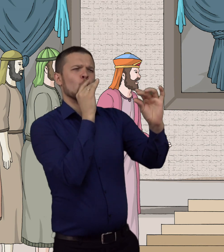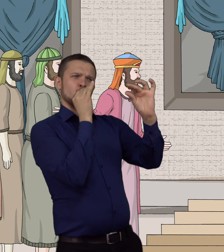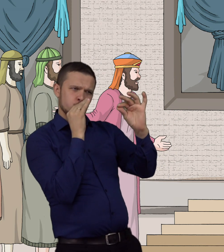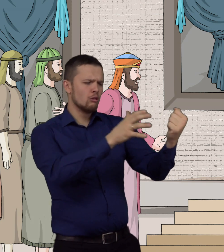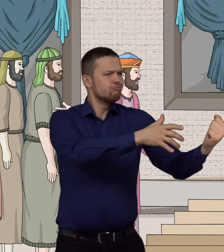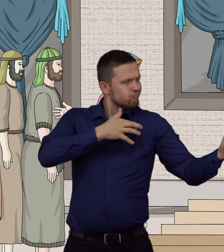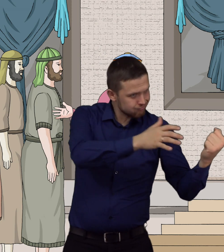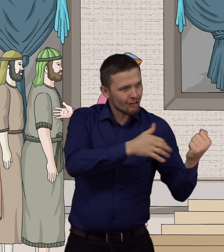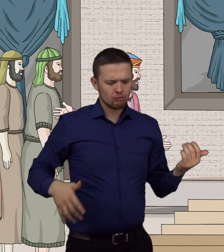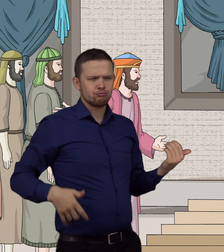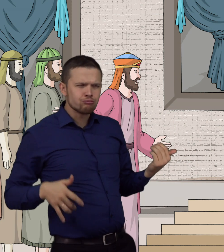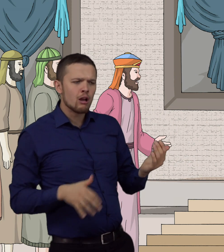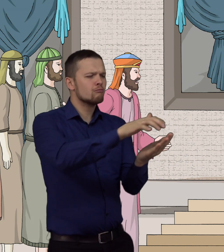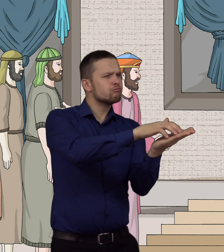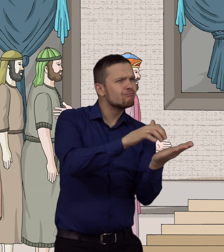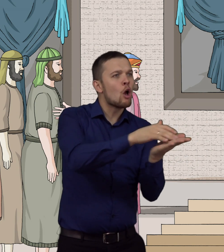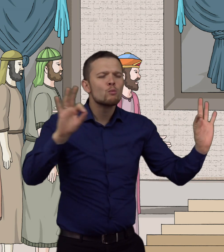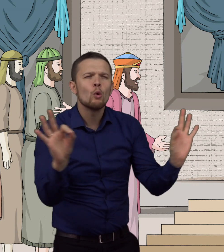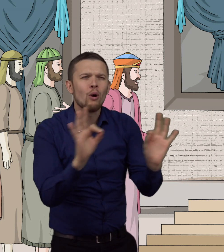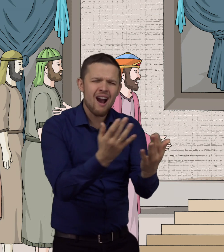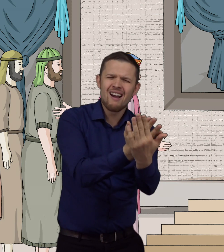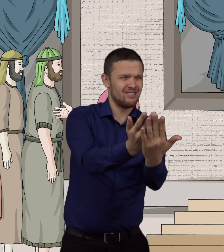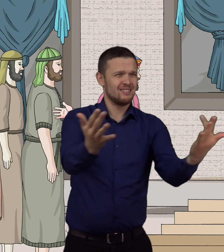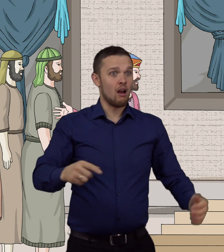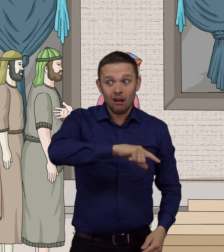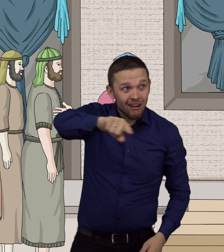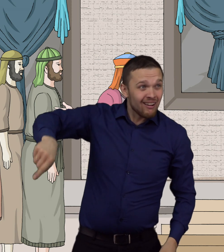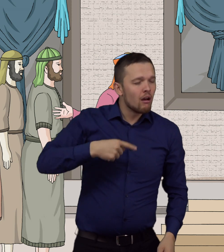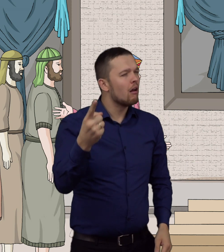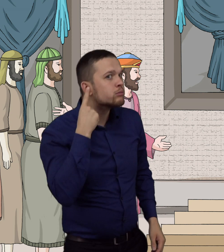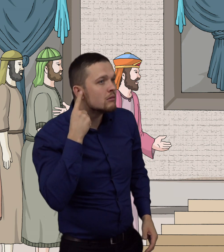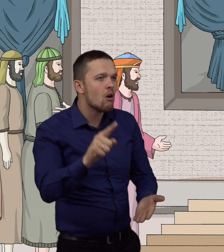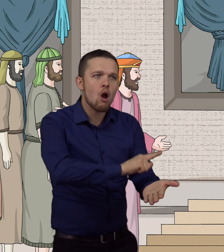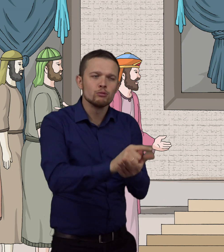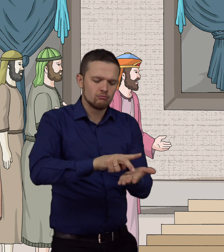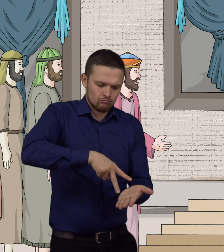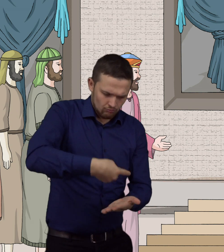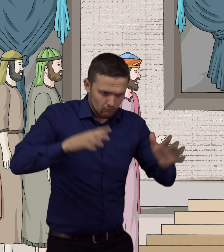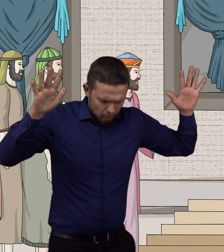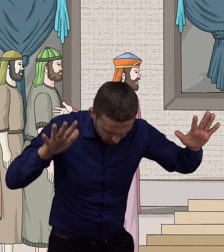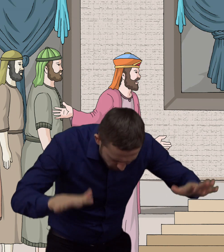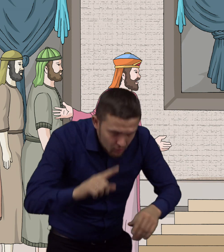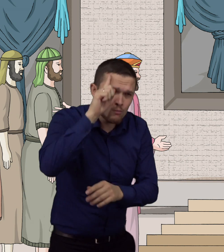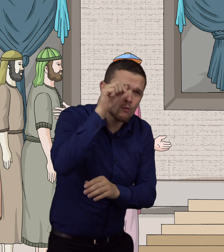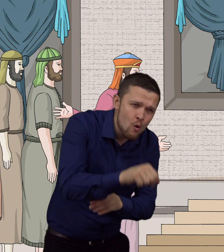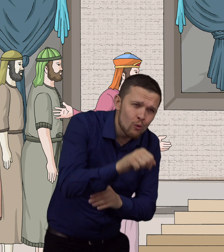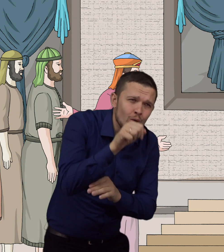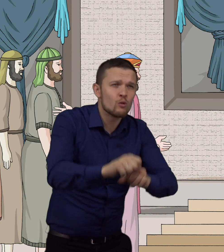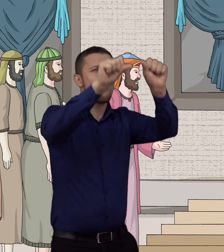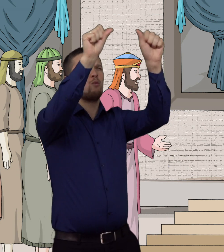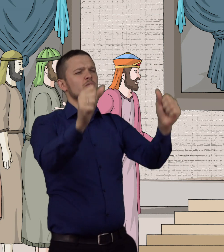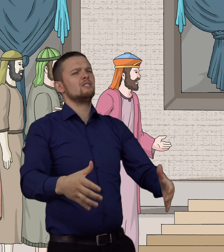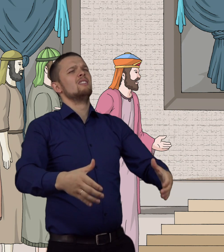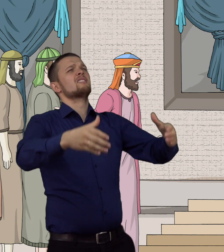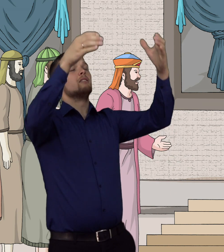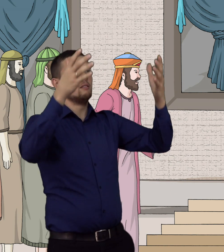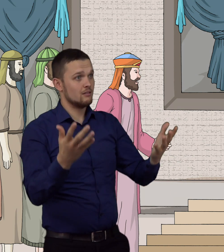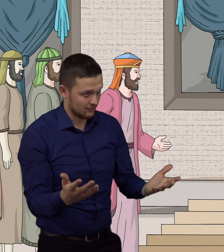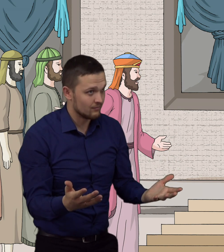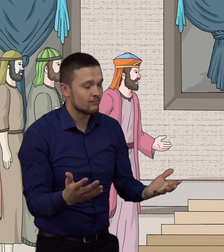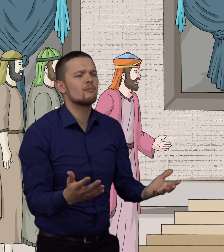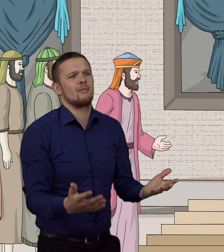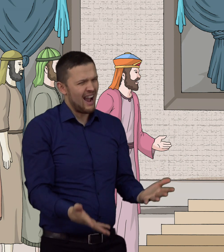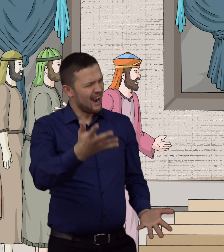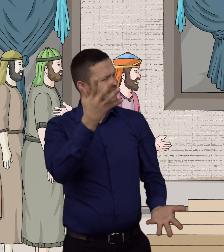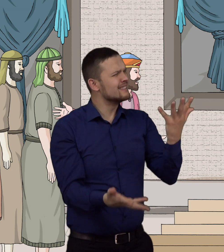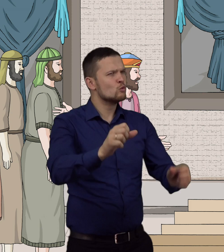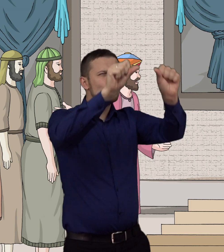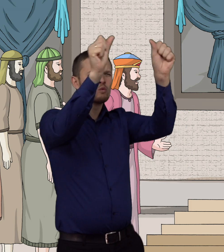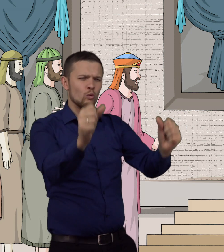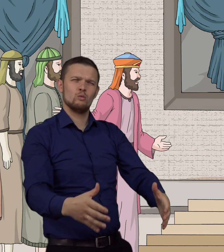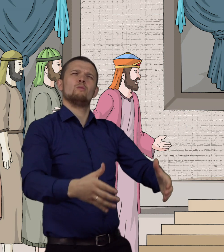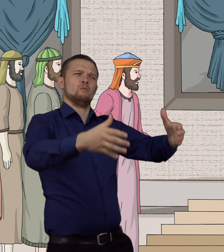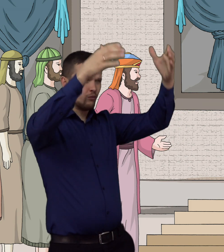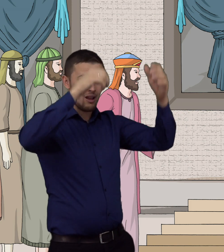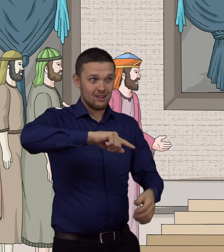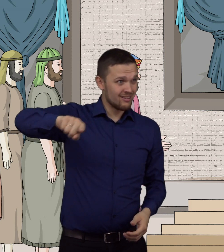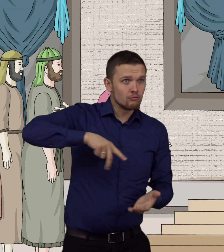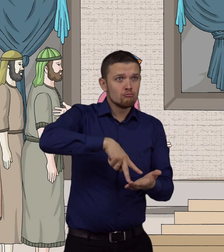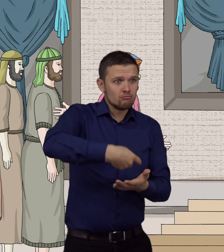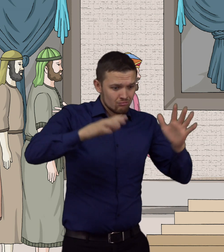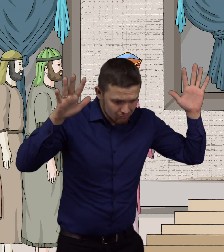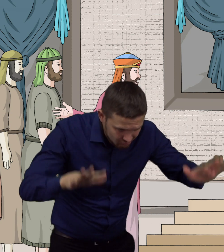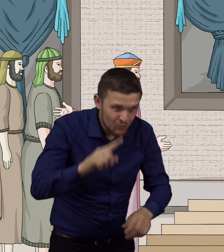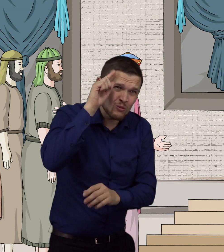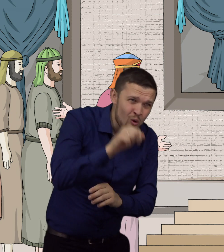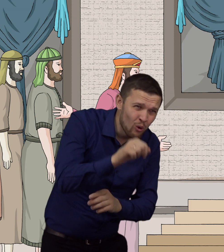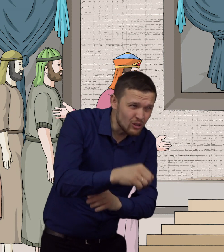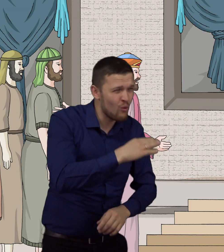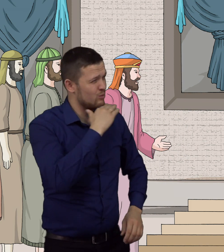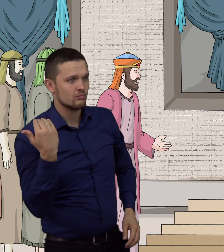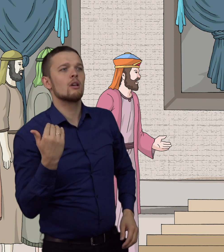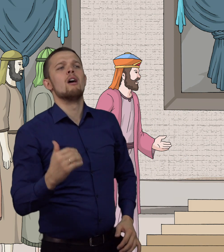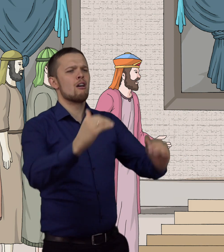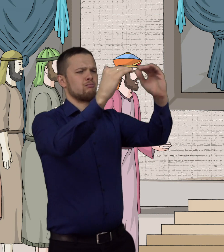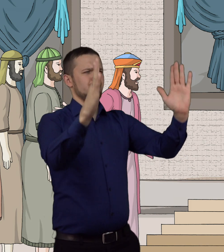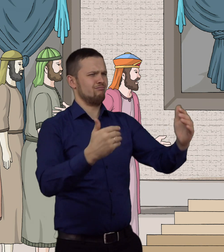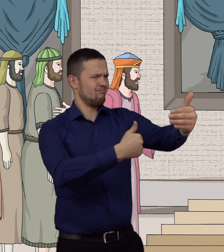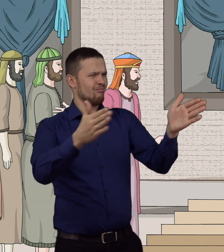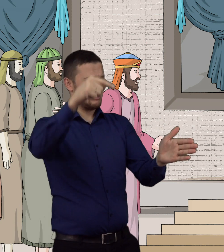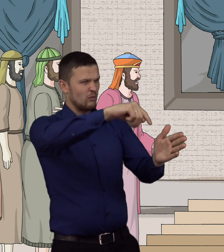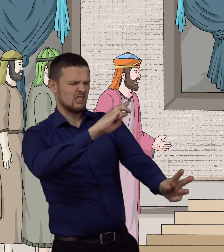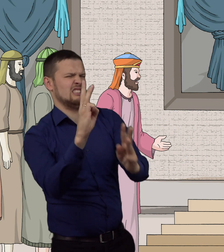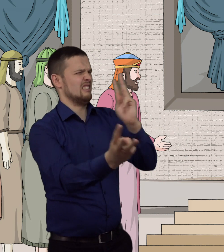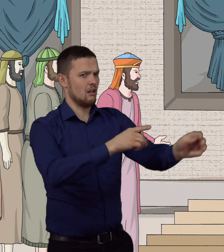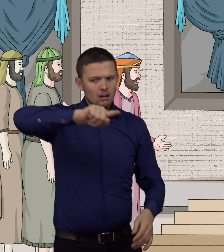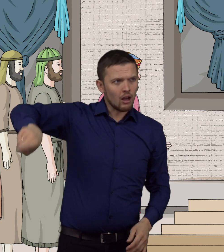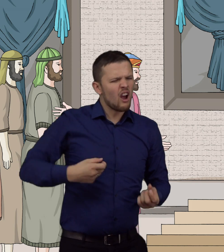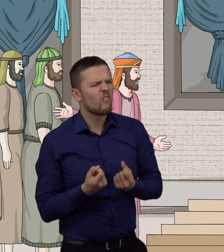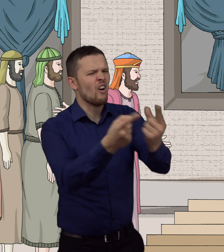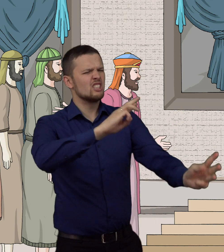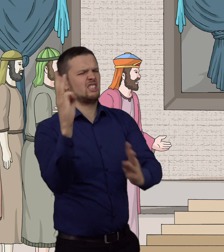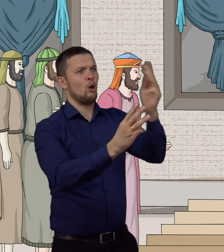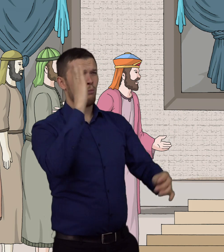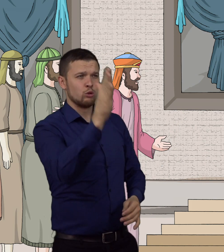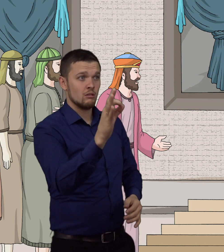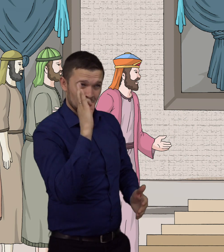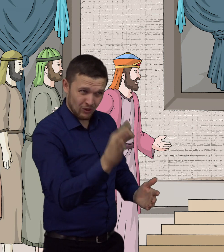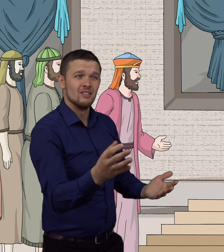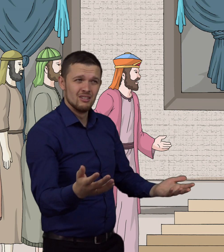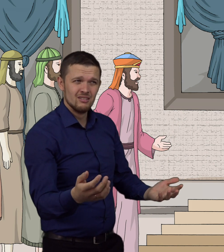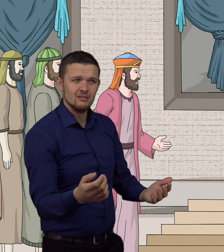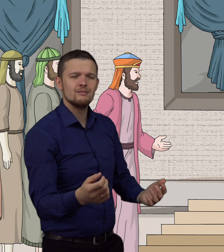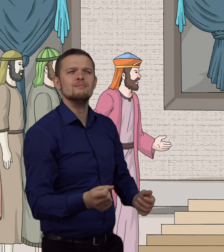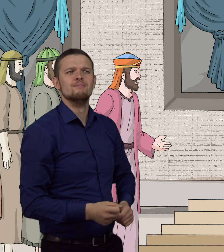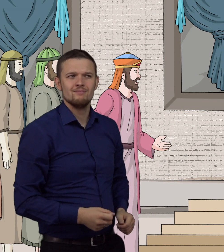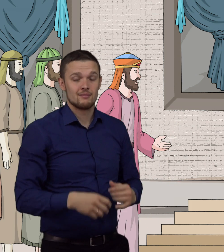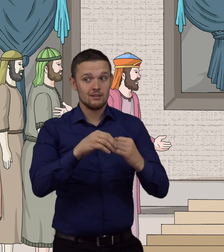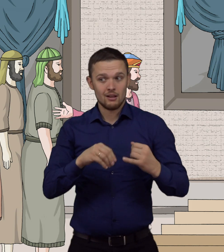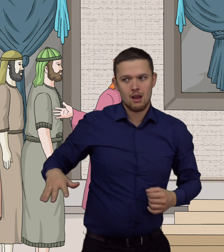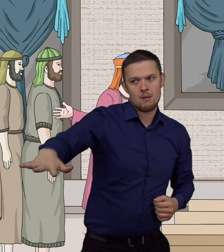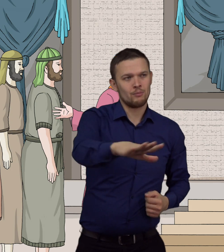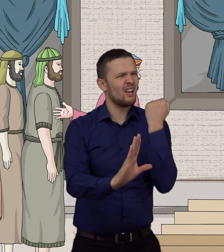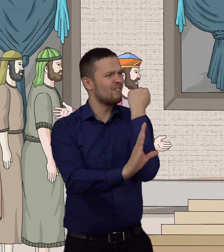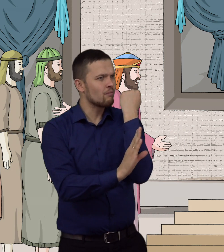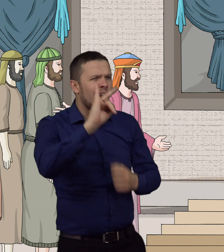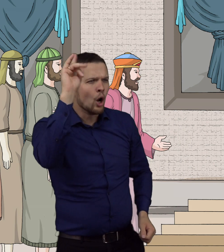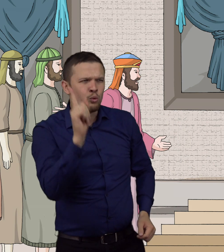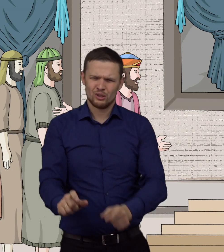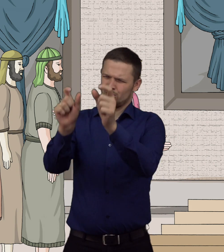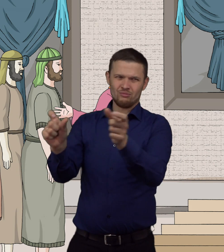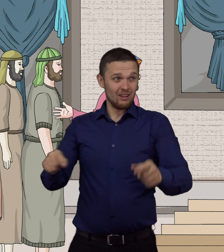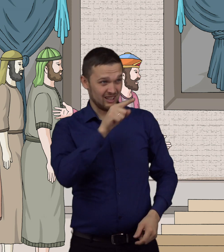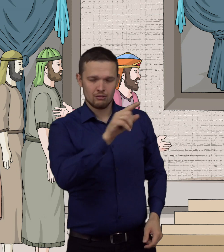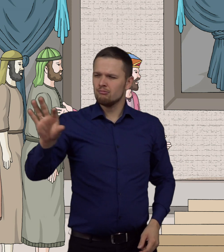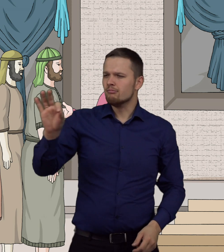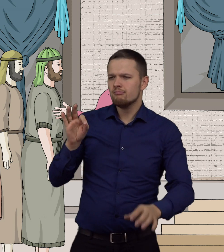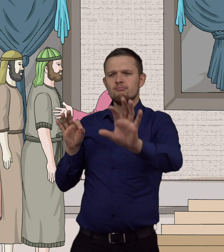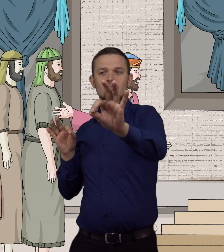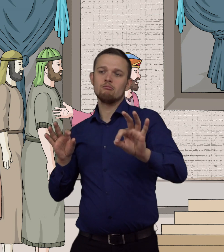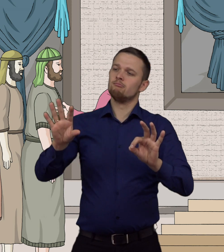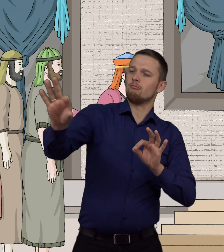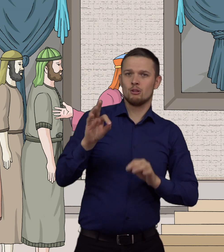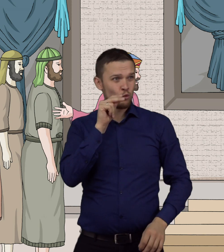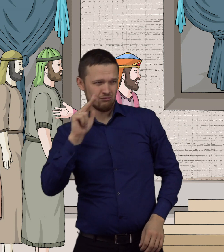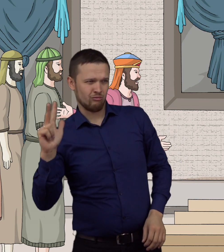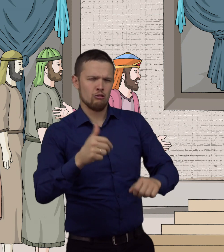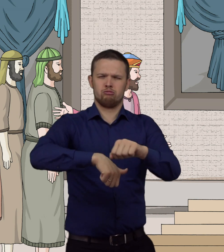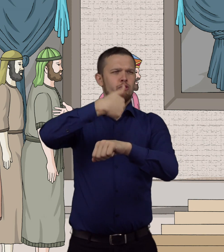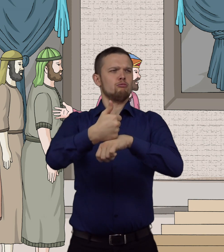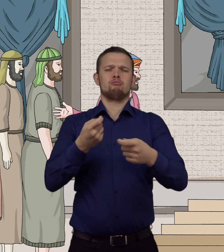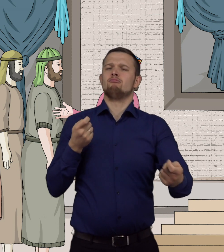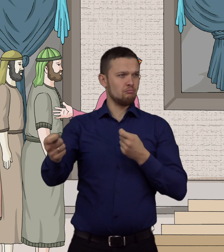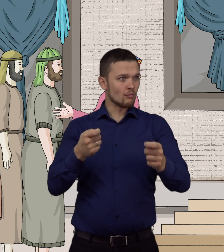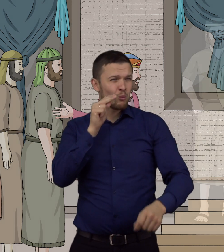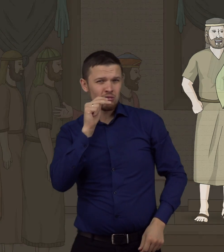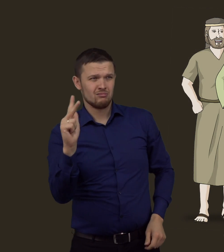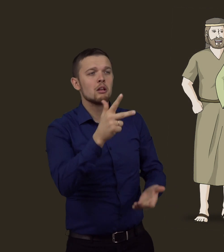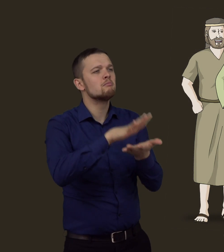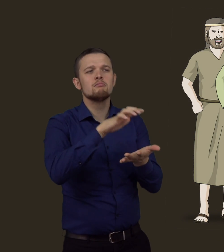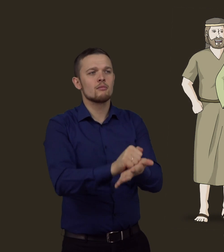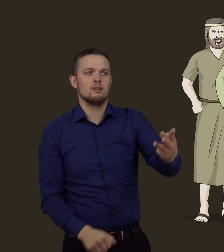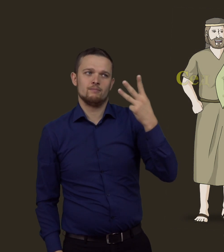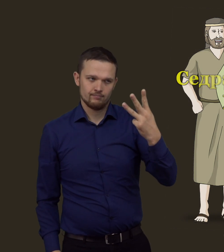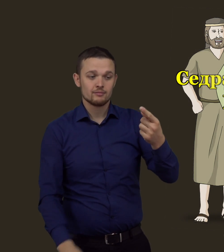You, O king, have issued a decree that everyone who hears the sound of the horn, flute, zither, lyre, harp, pipes, and all kinds of music must fall down and worship the golden statue, and that whoever does not fall down and worship will be thrown into the blazing fiery furnace.